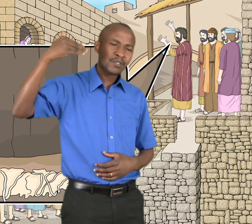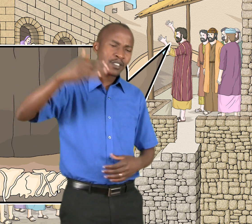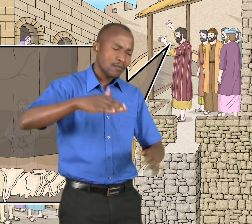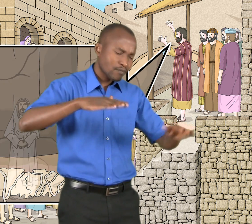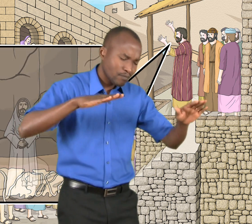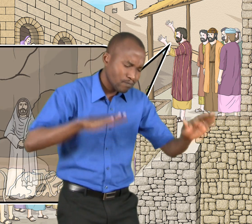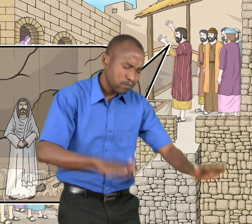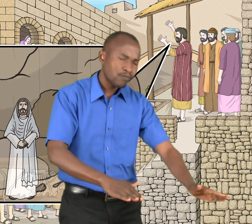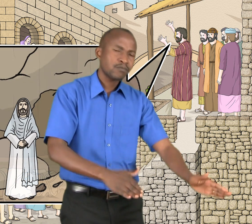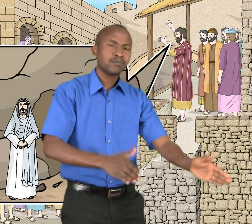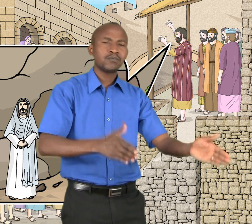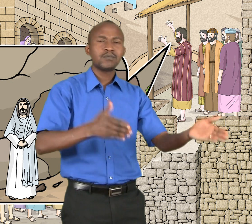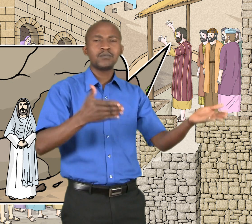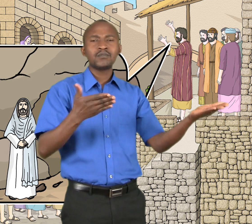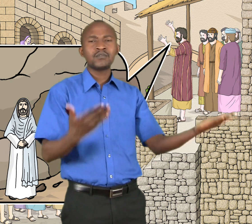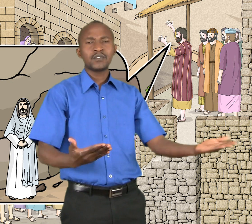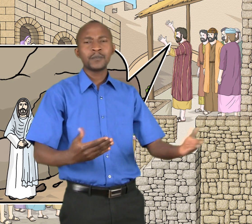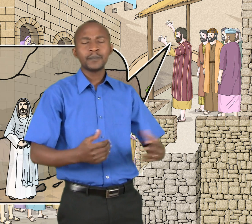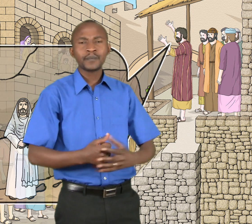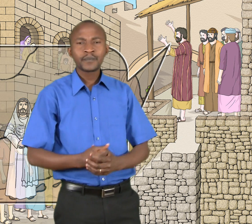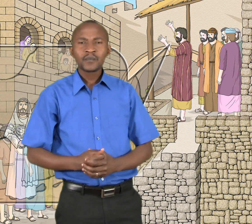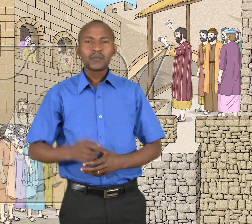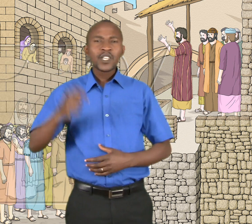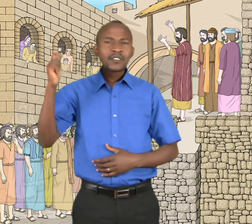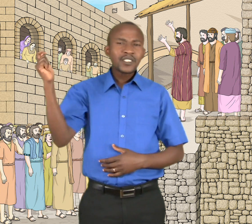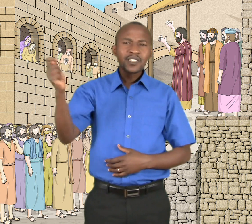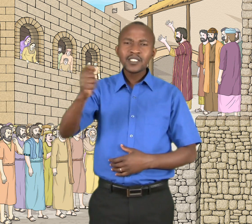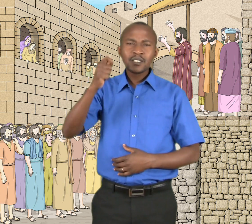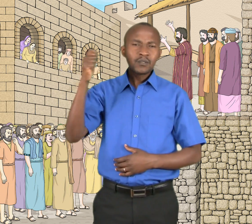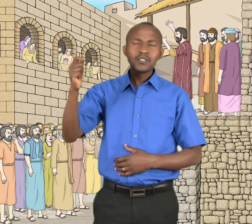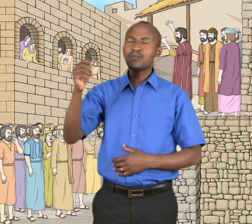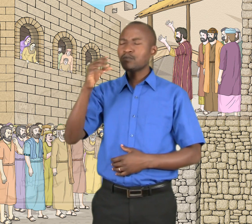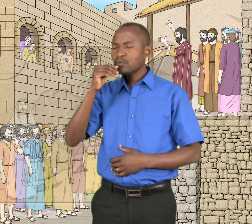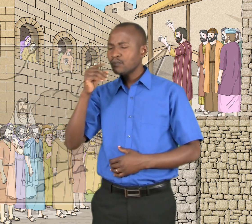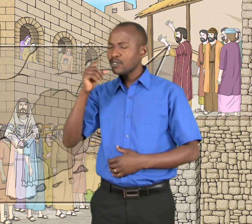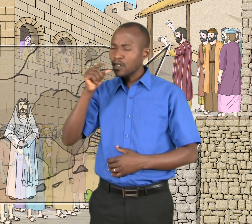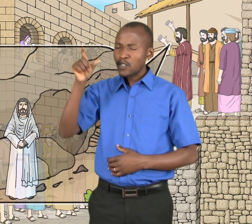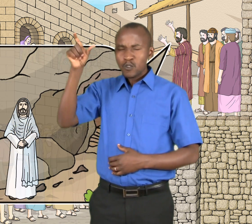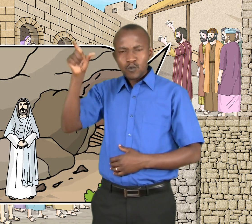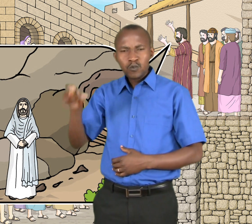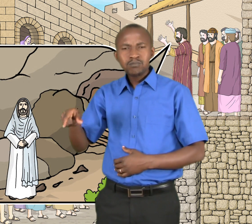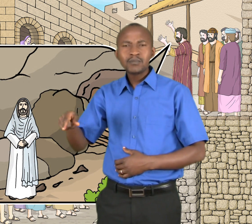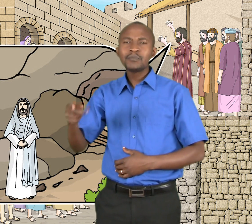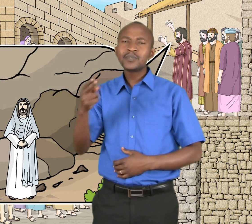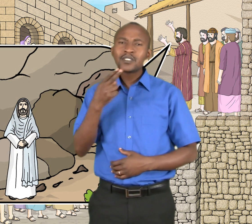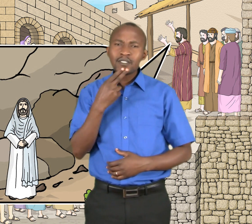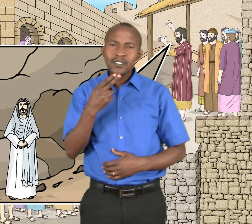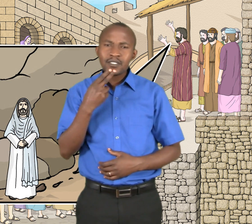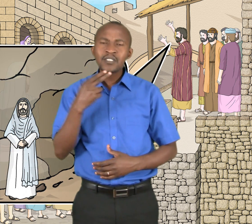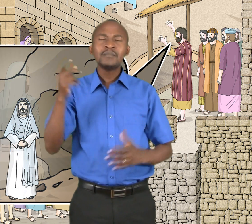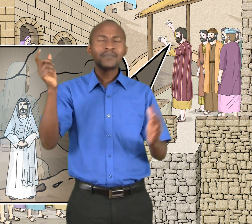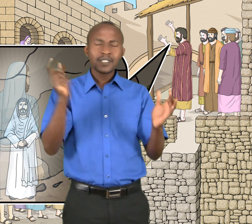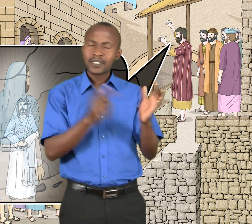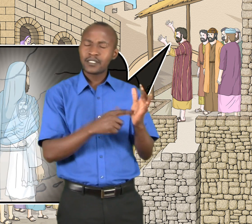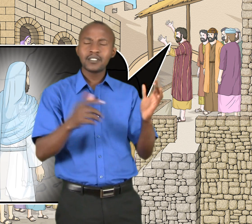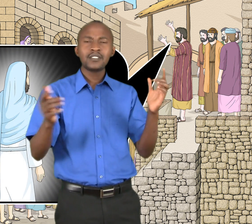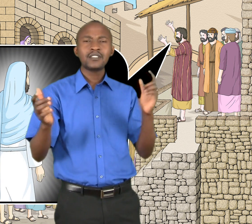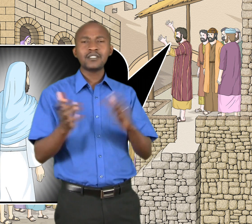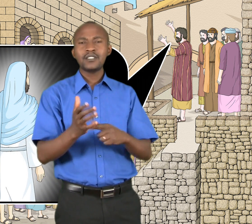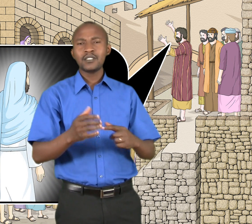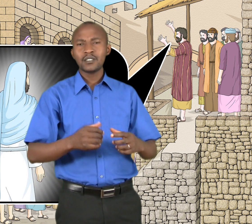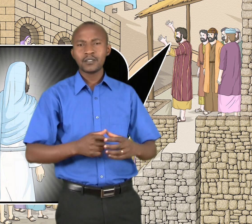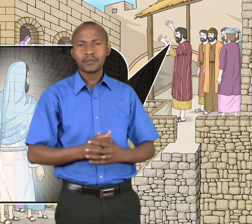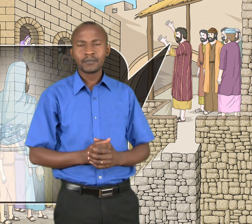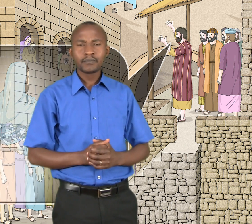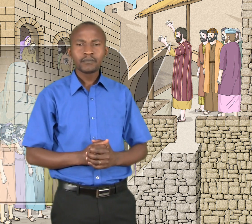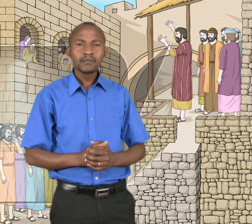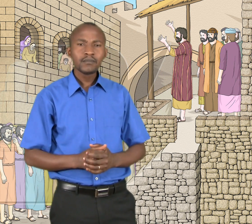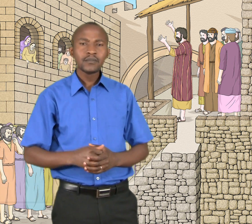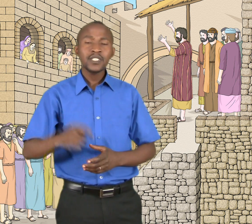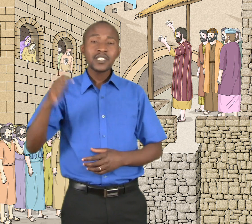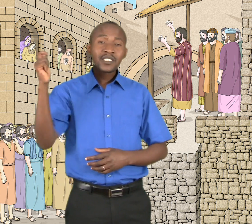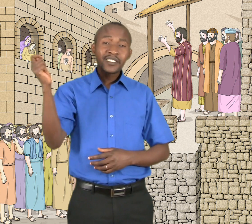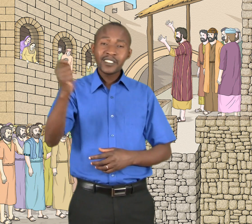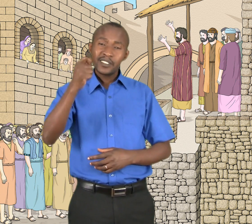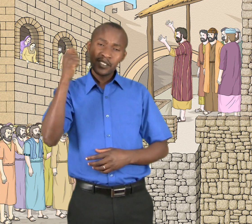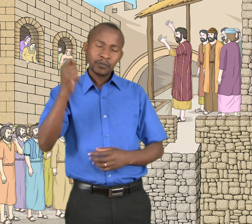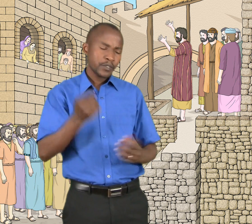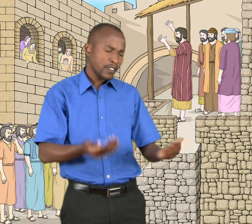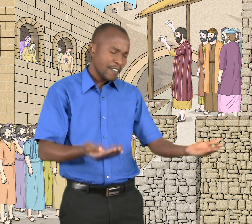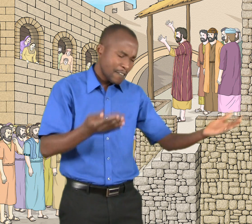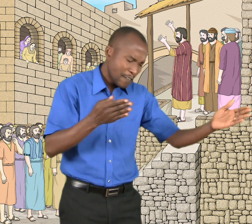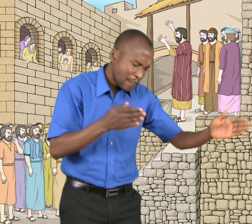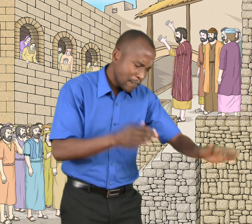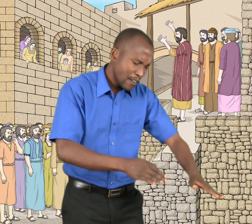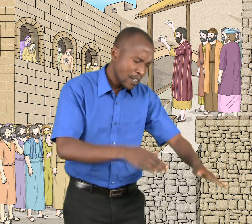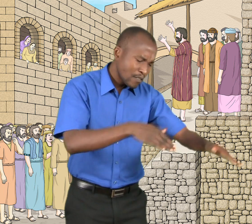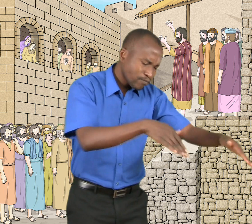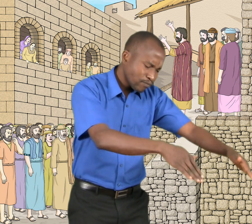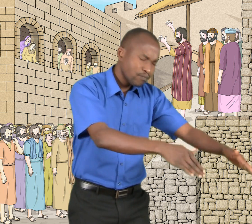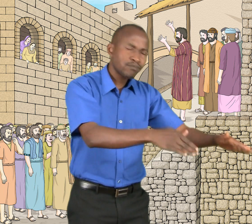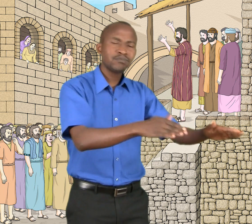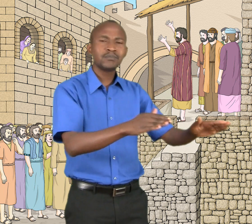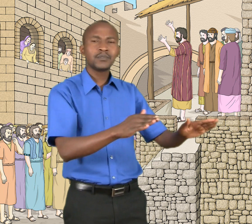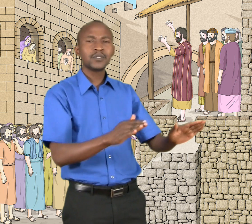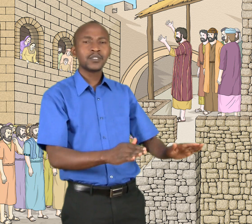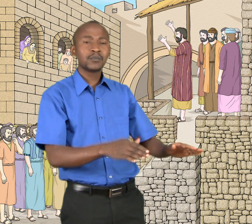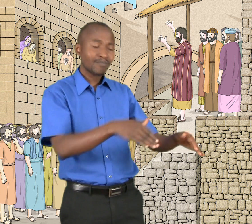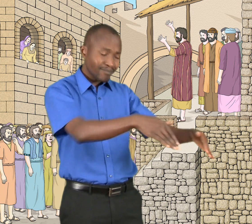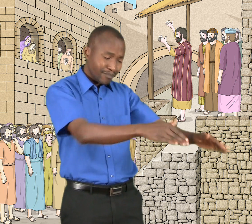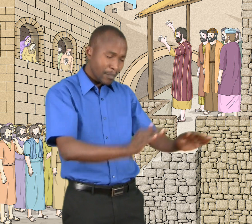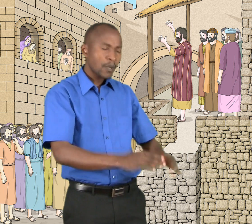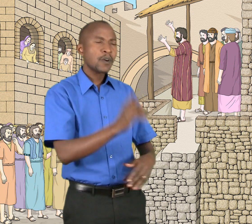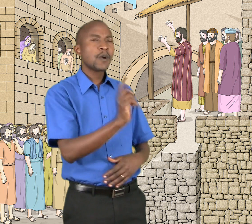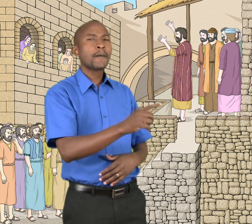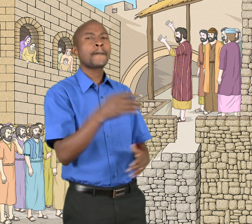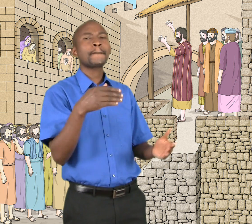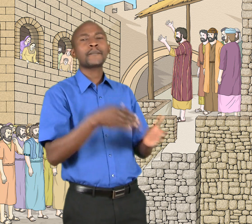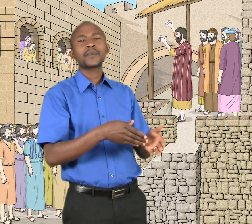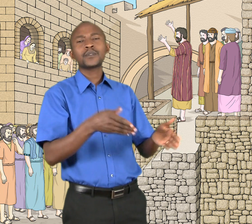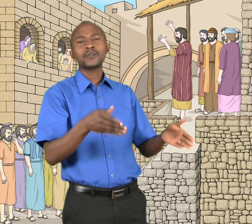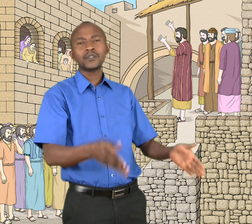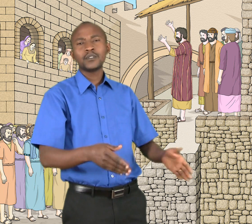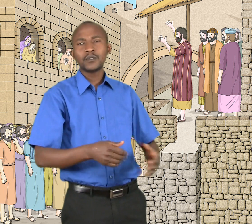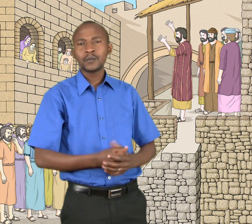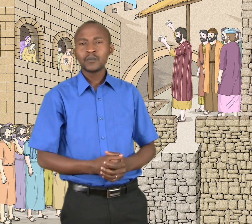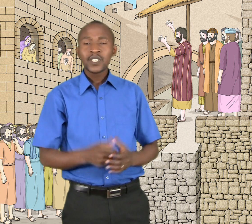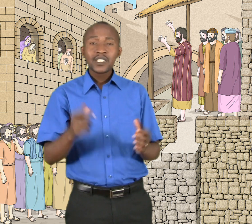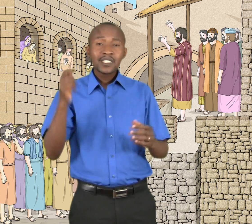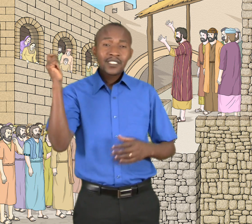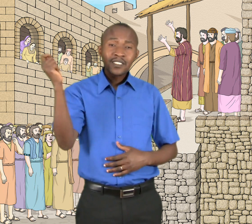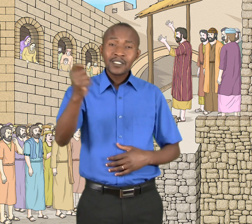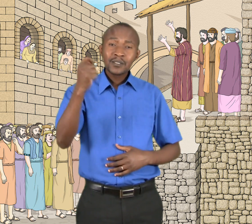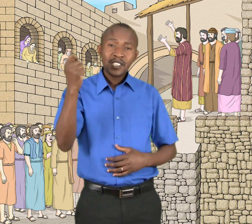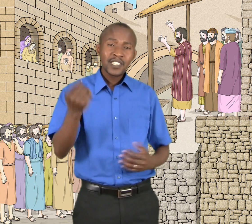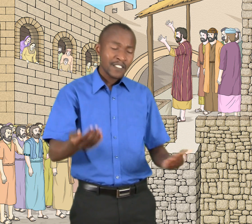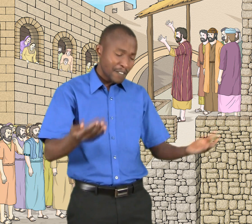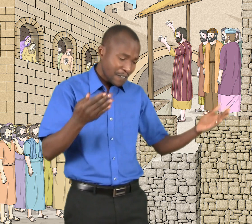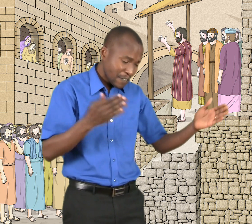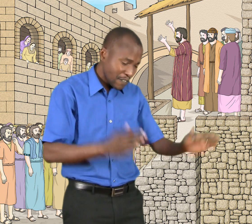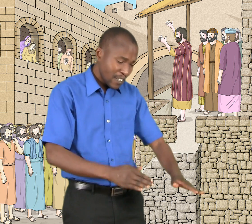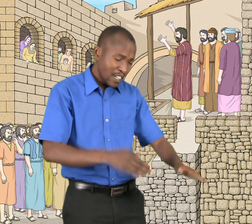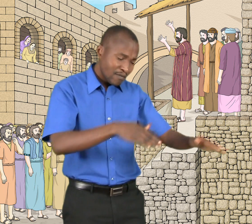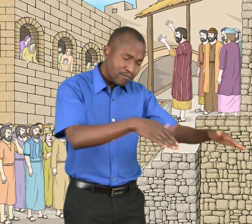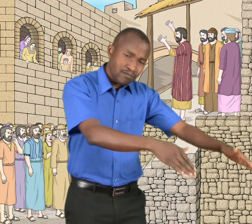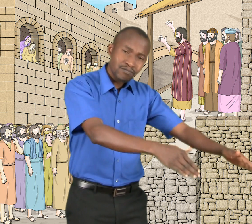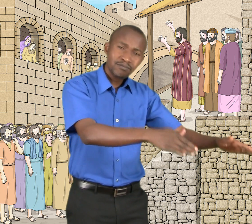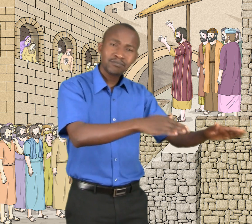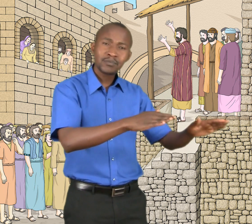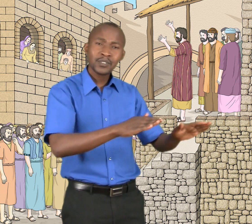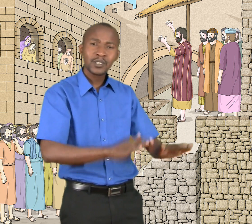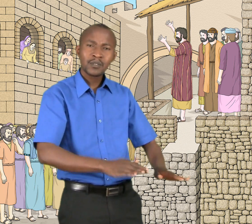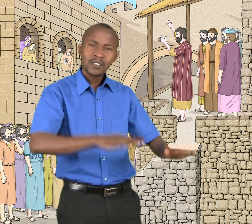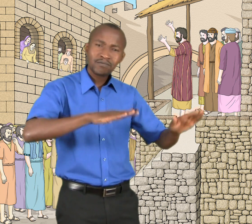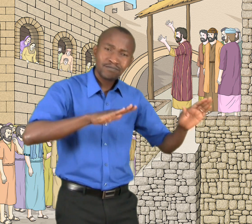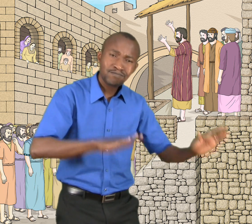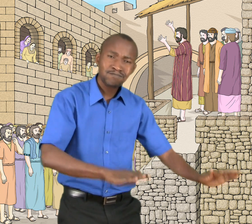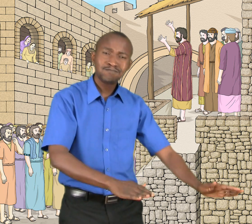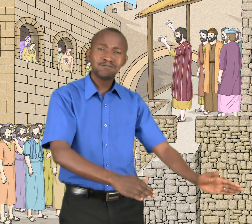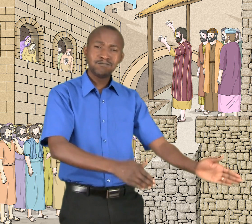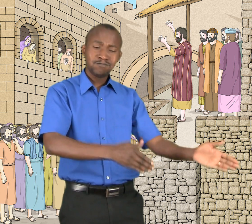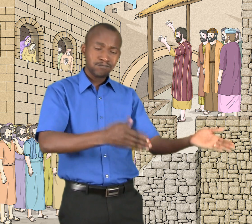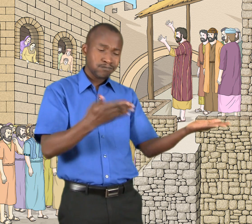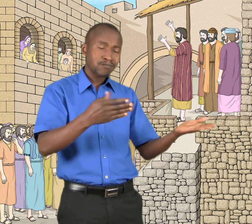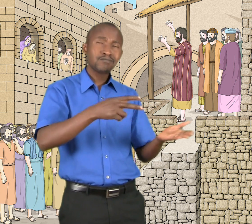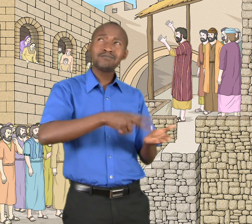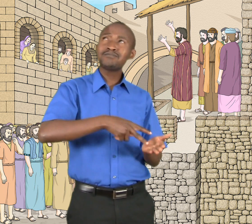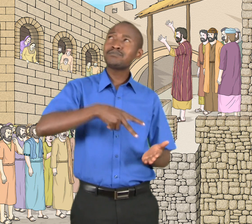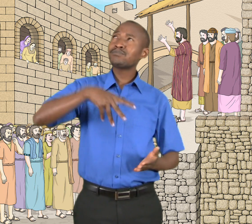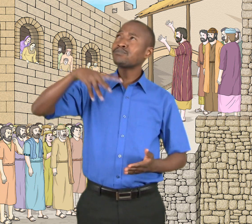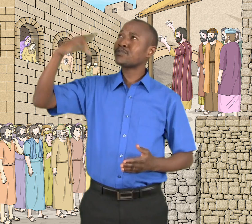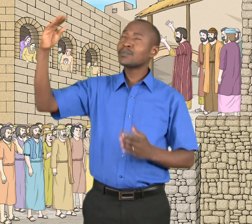But he was a prophet and knew that God had promised him on oath that He would place one of his descendants on his throne.